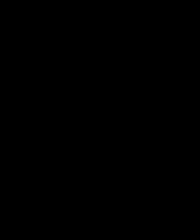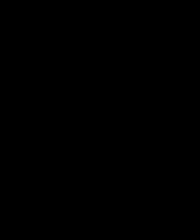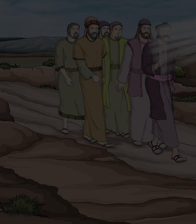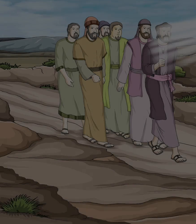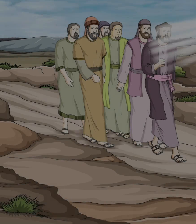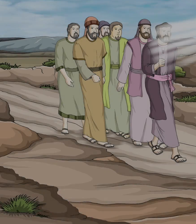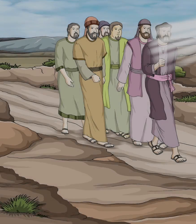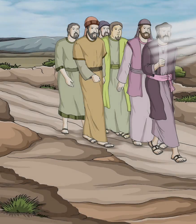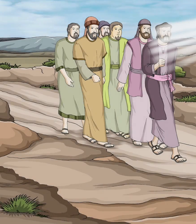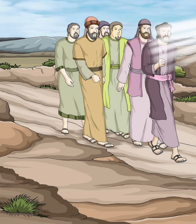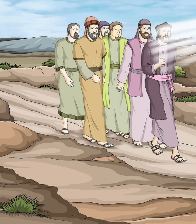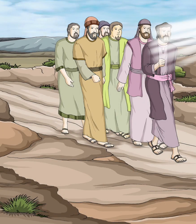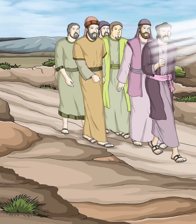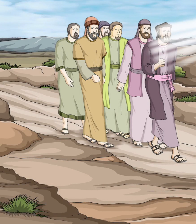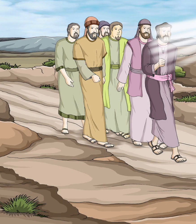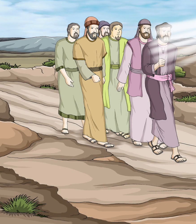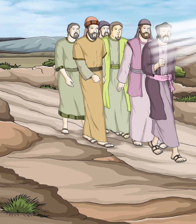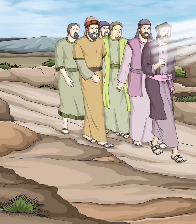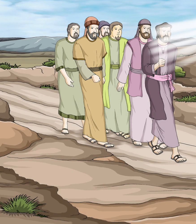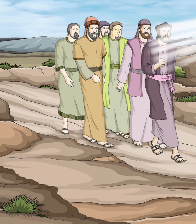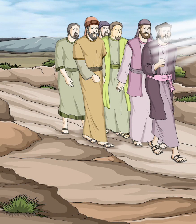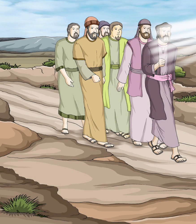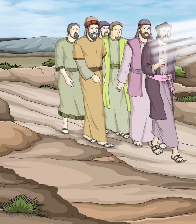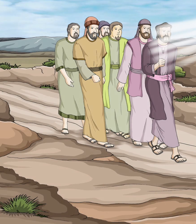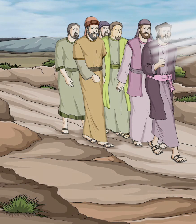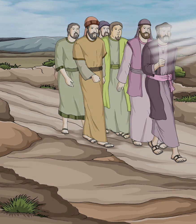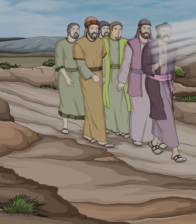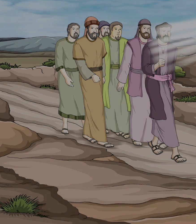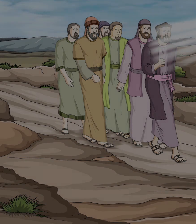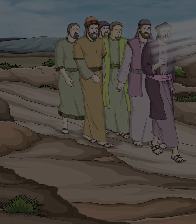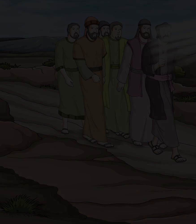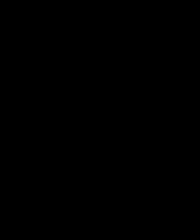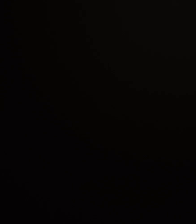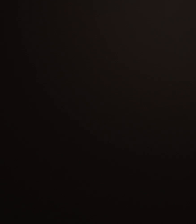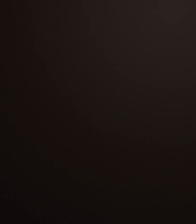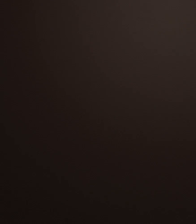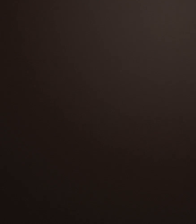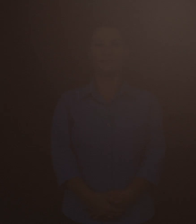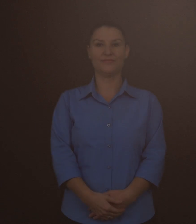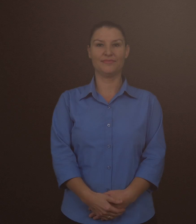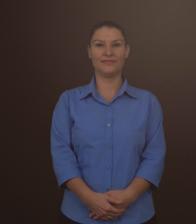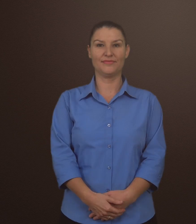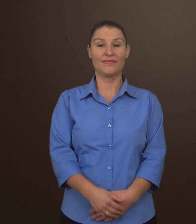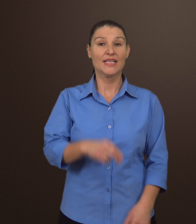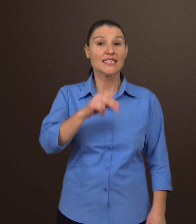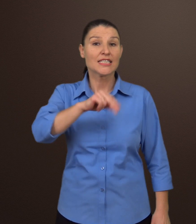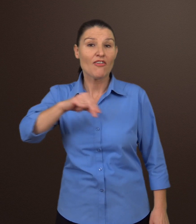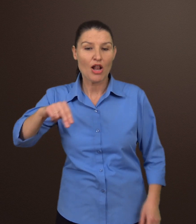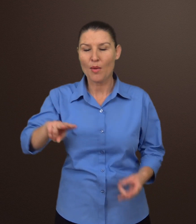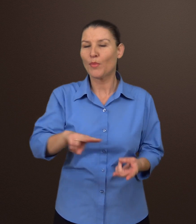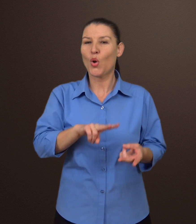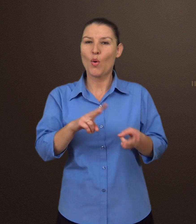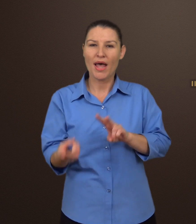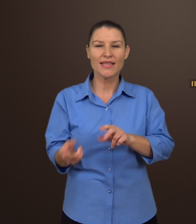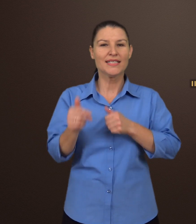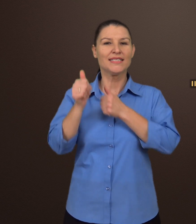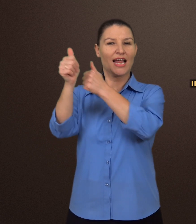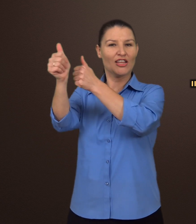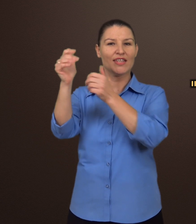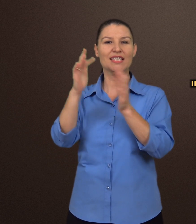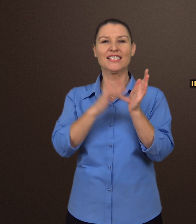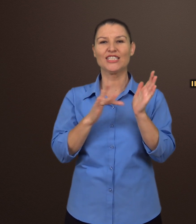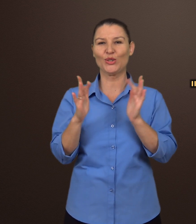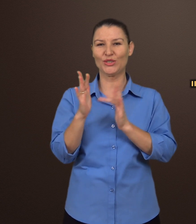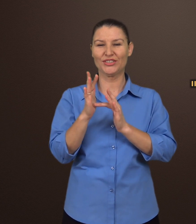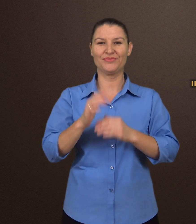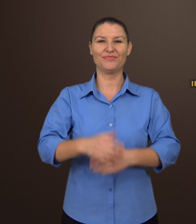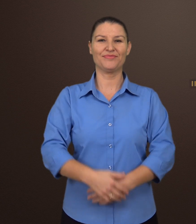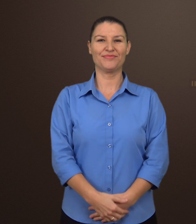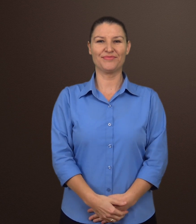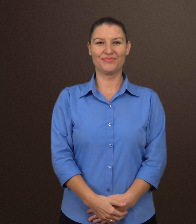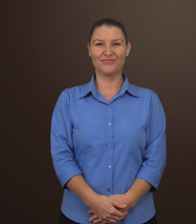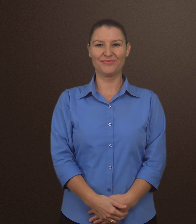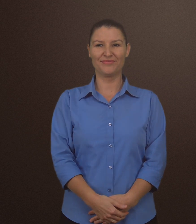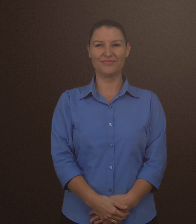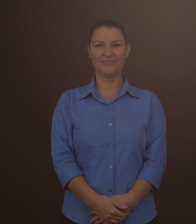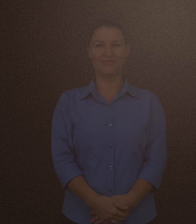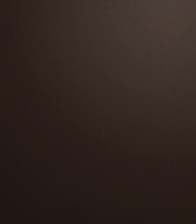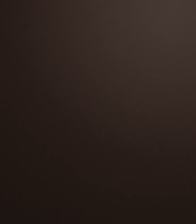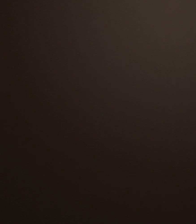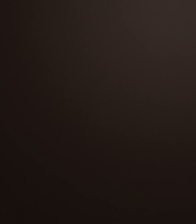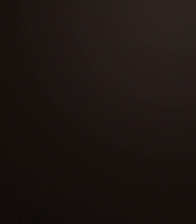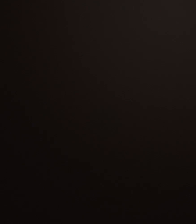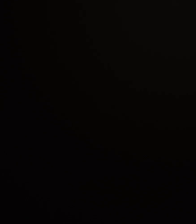Saul's life is changed and follows Jesus